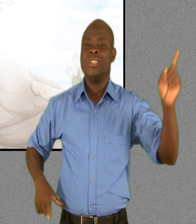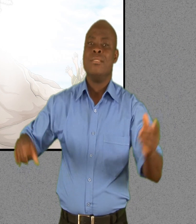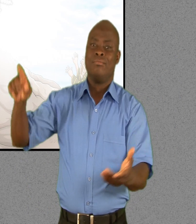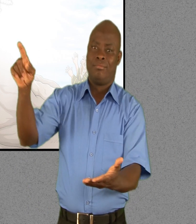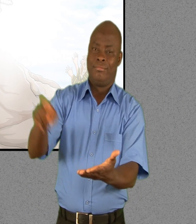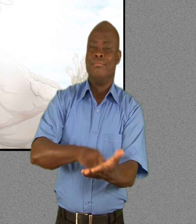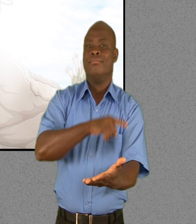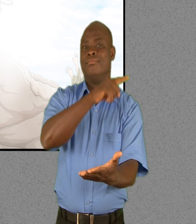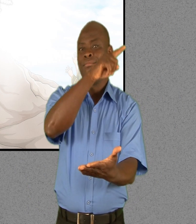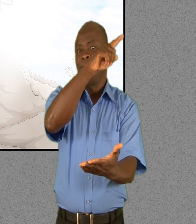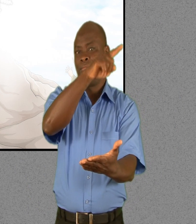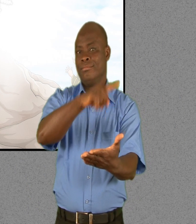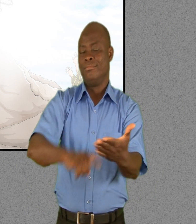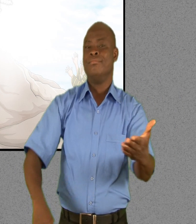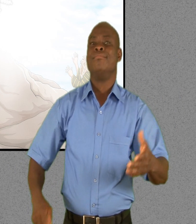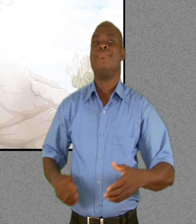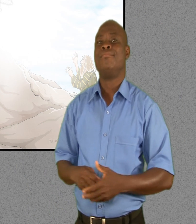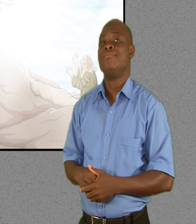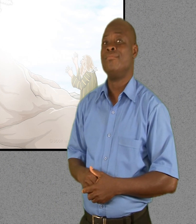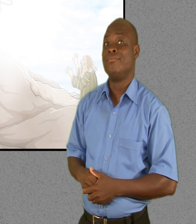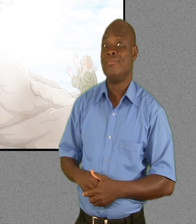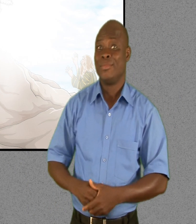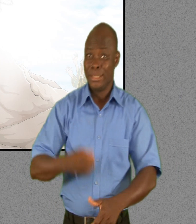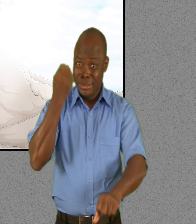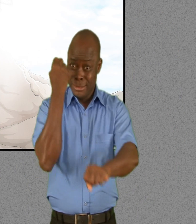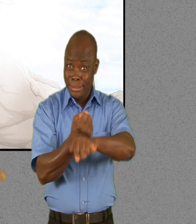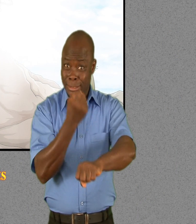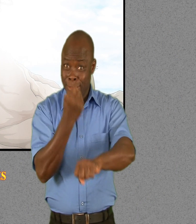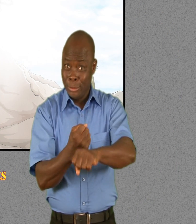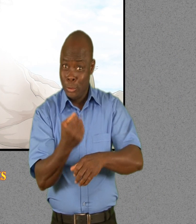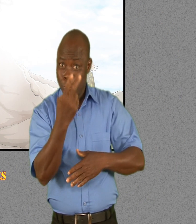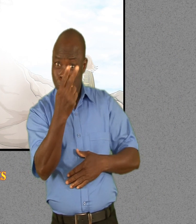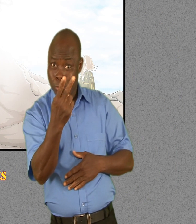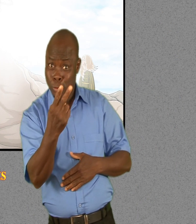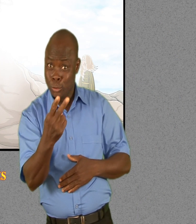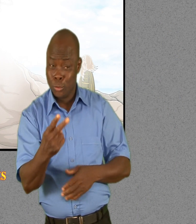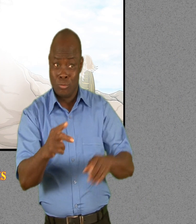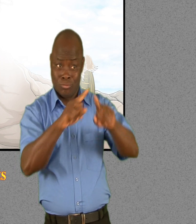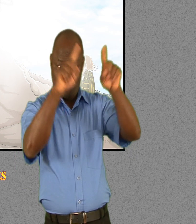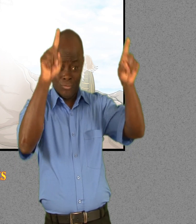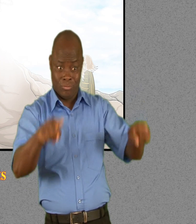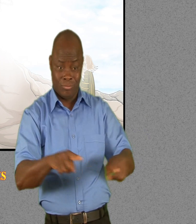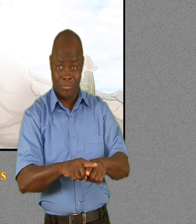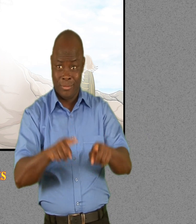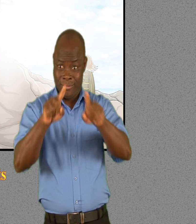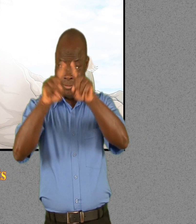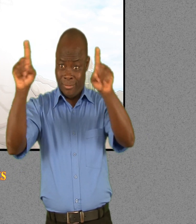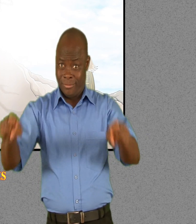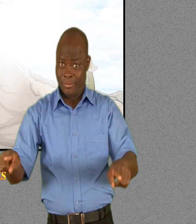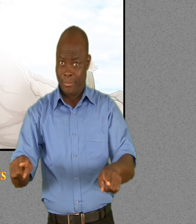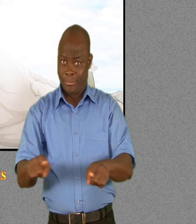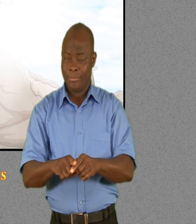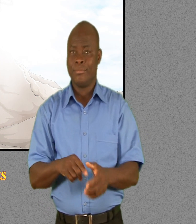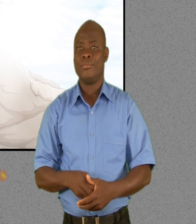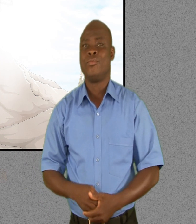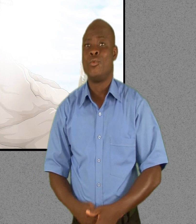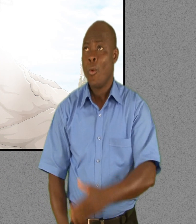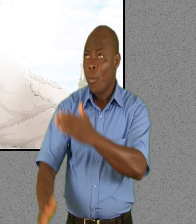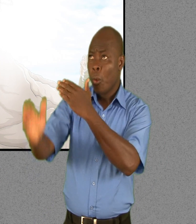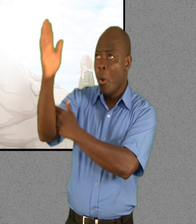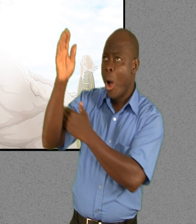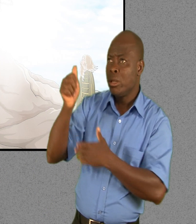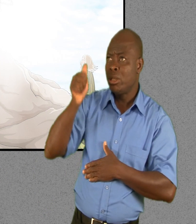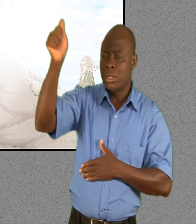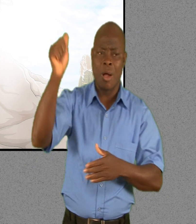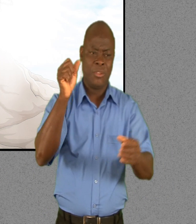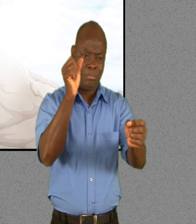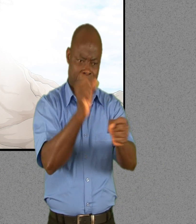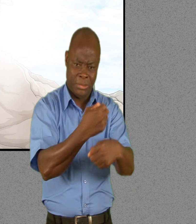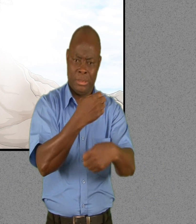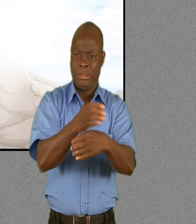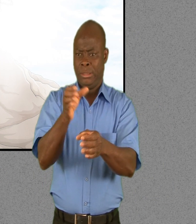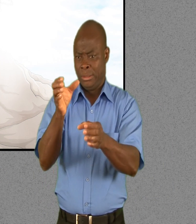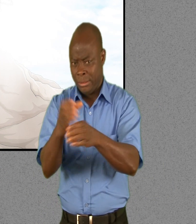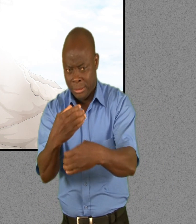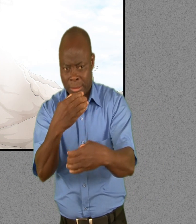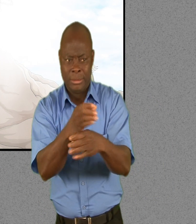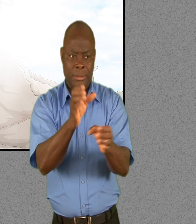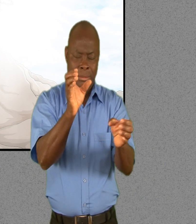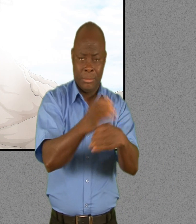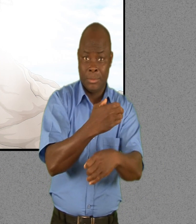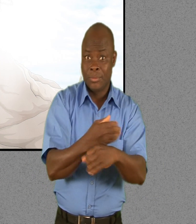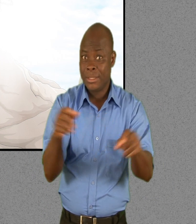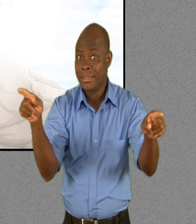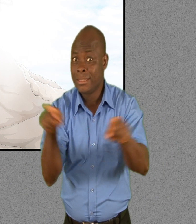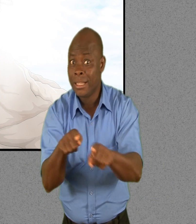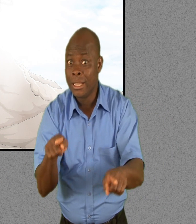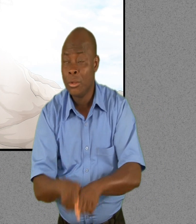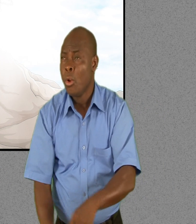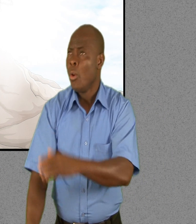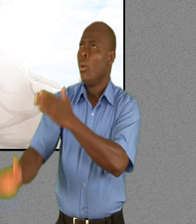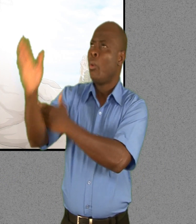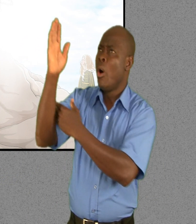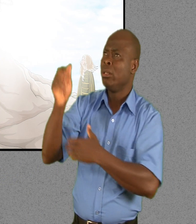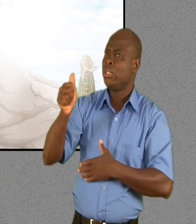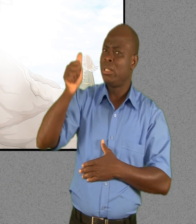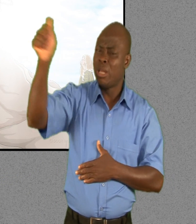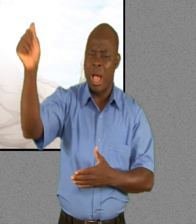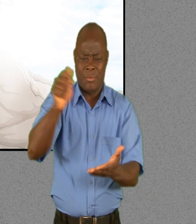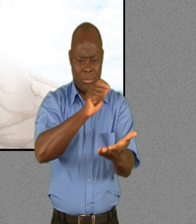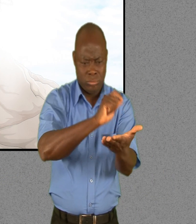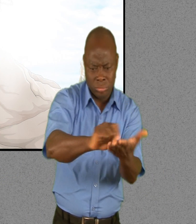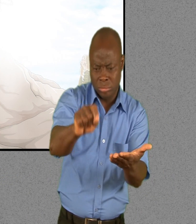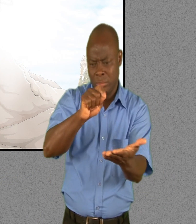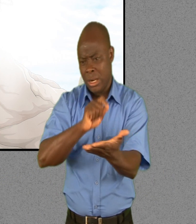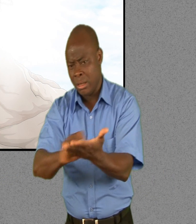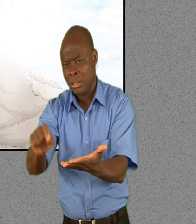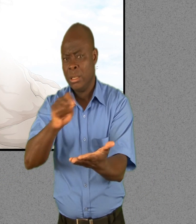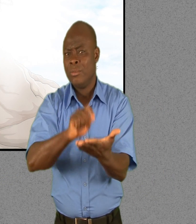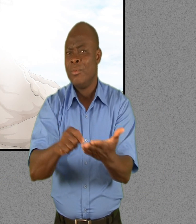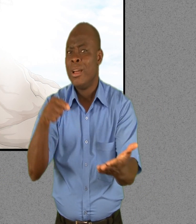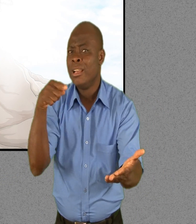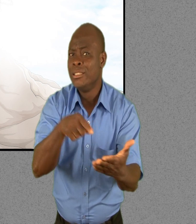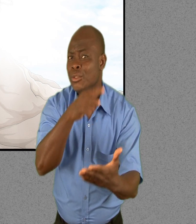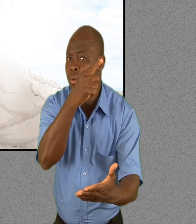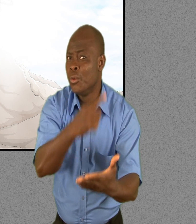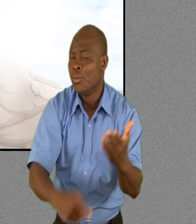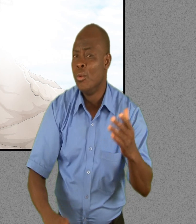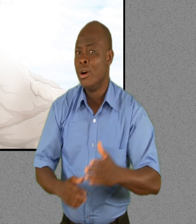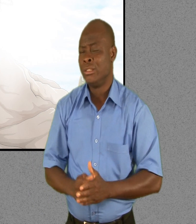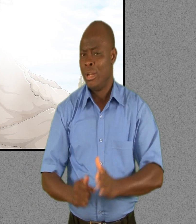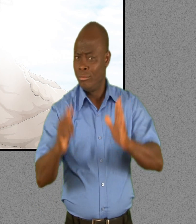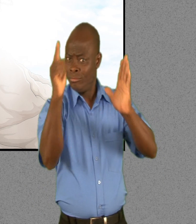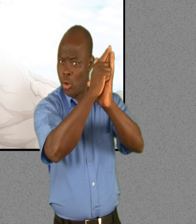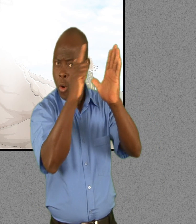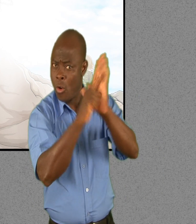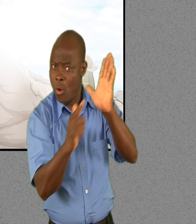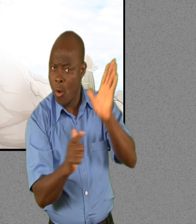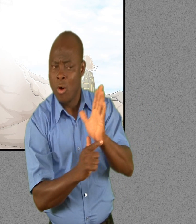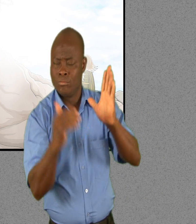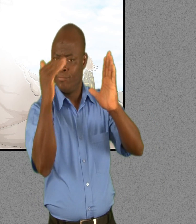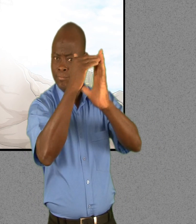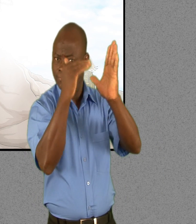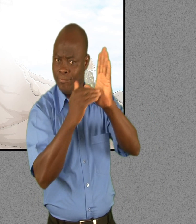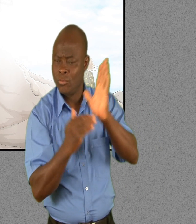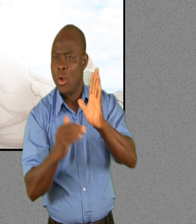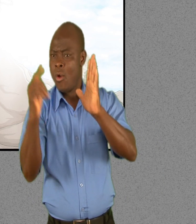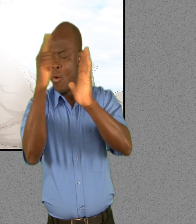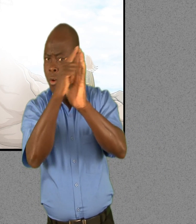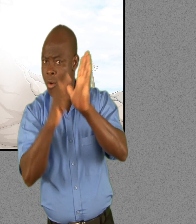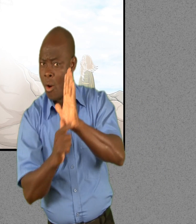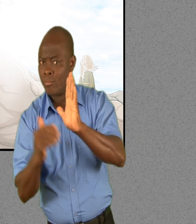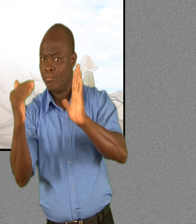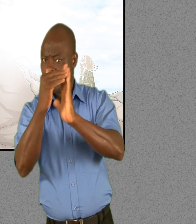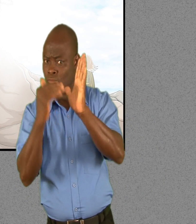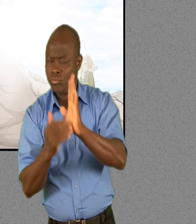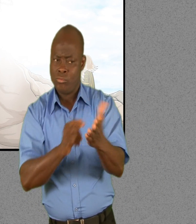Then Moses turned and went down the mountain with the two tablets of the Testimony in his hands.